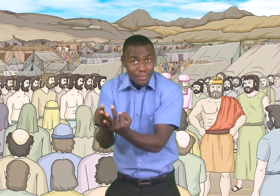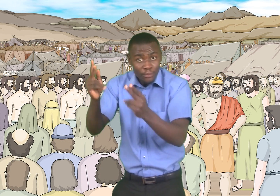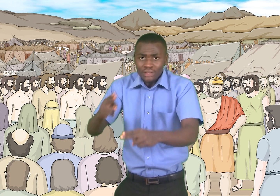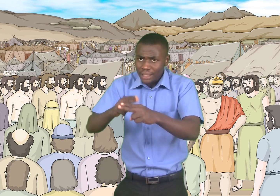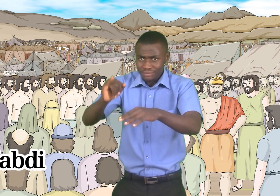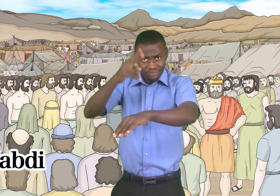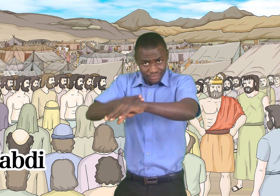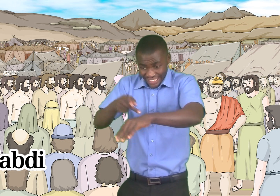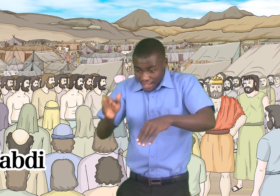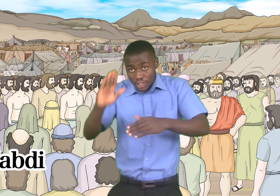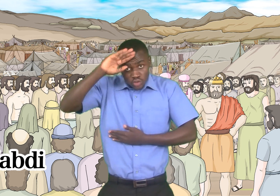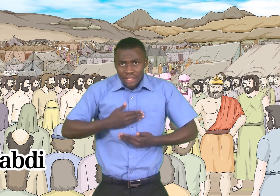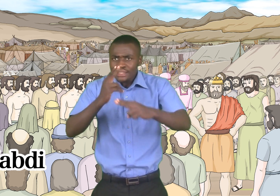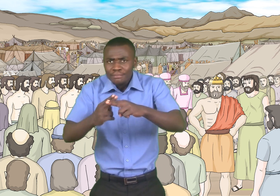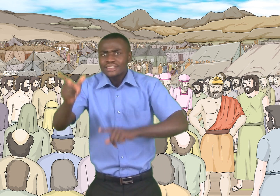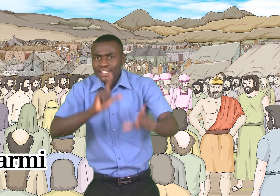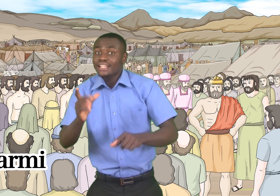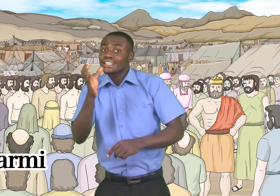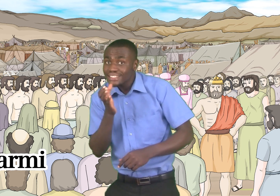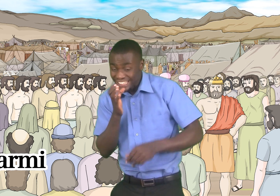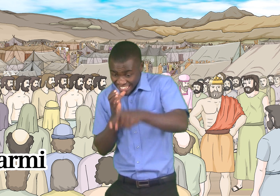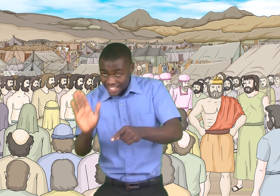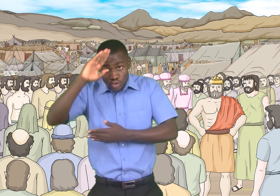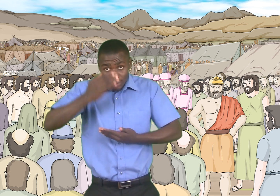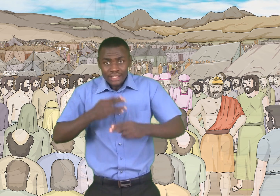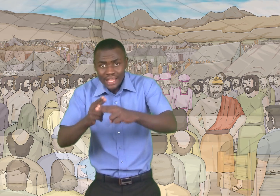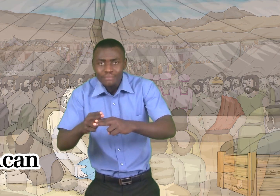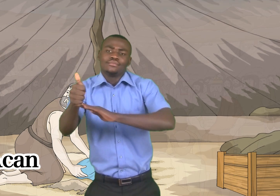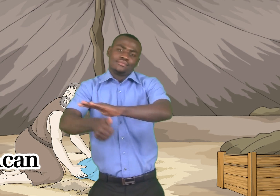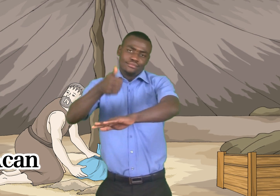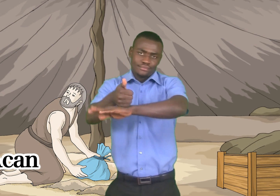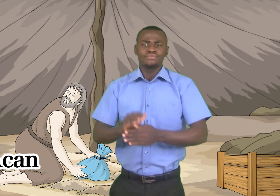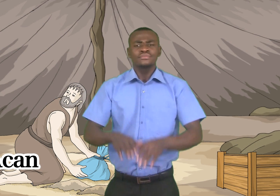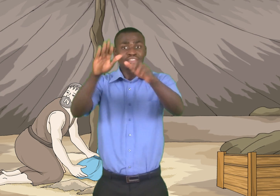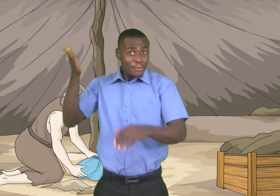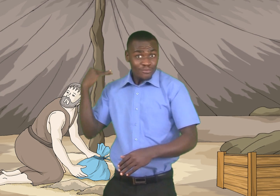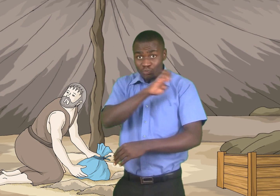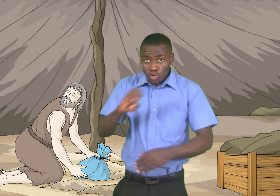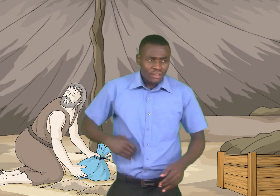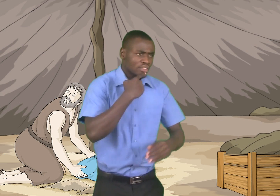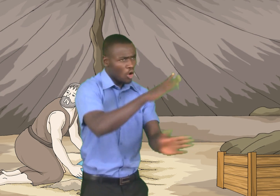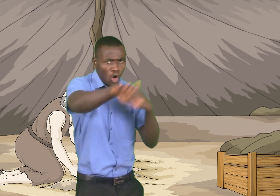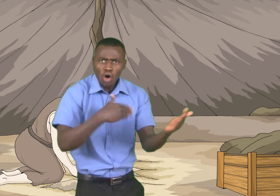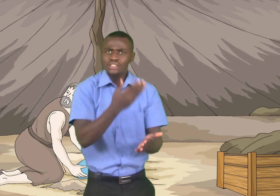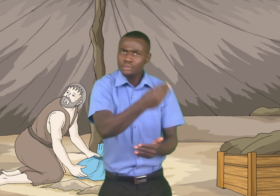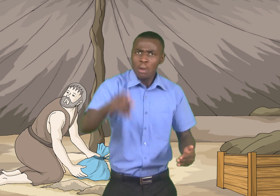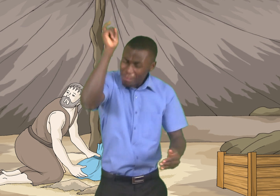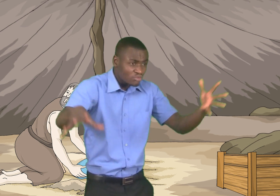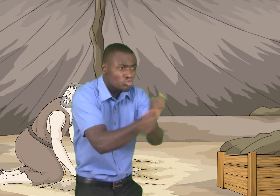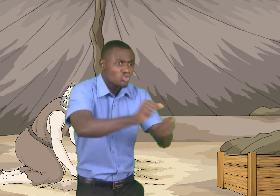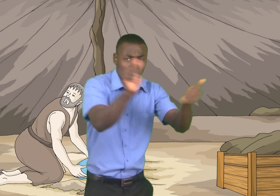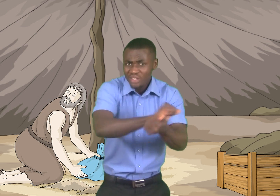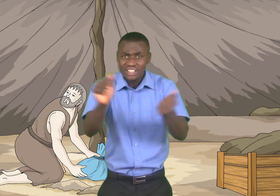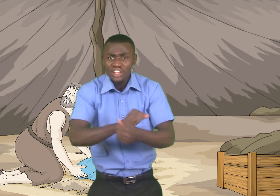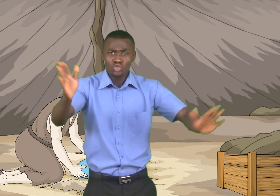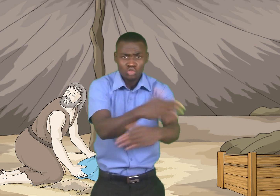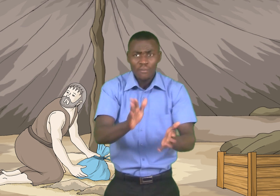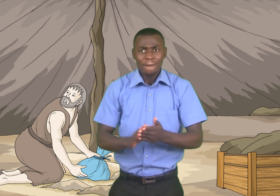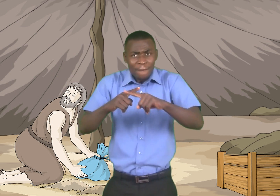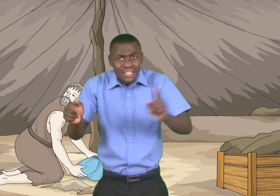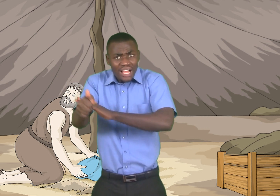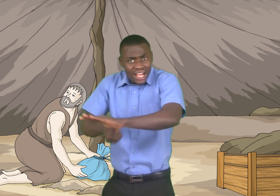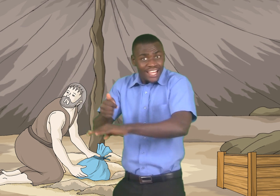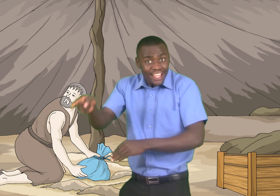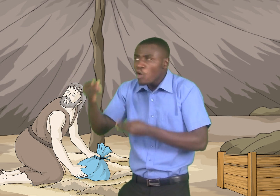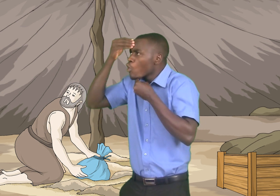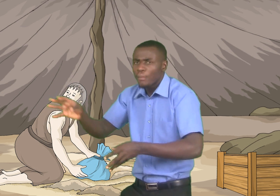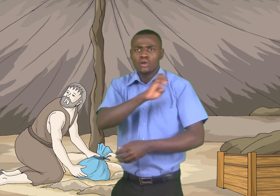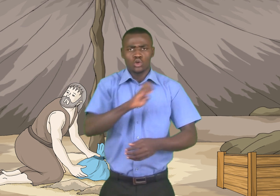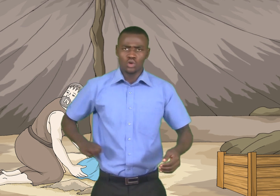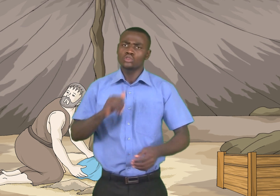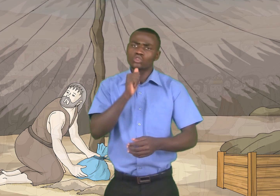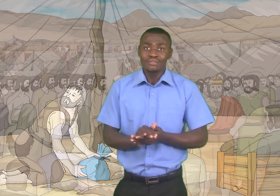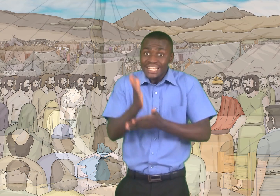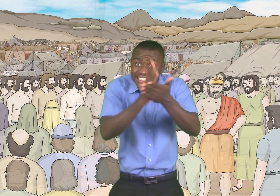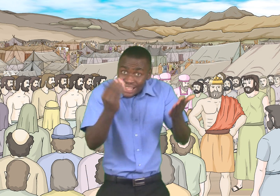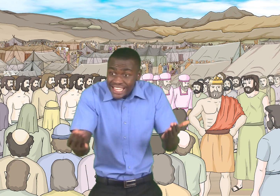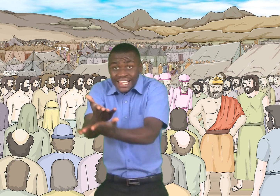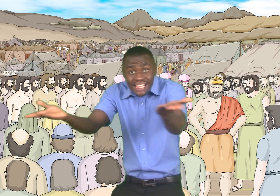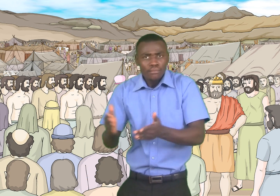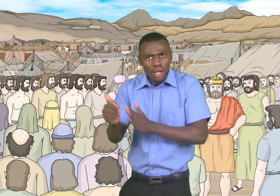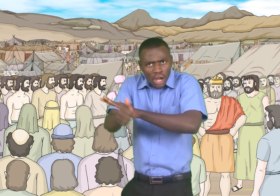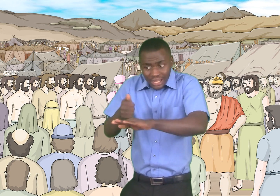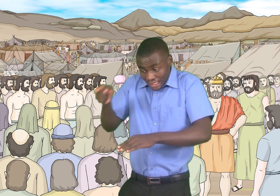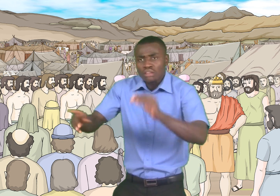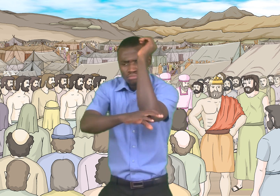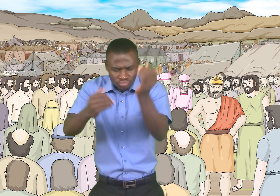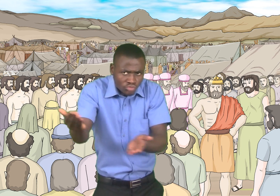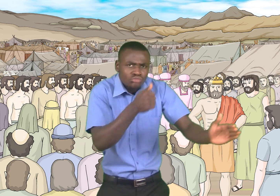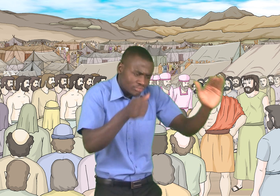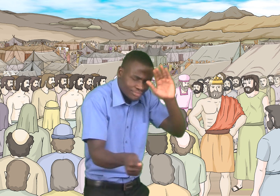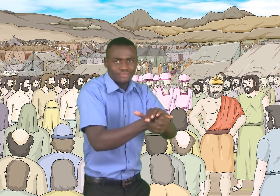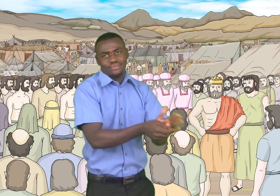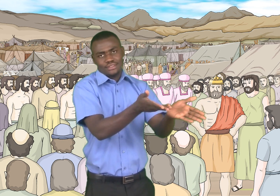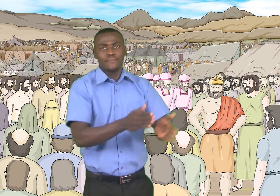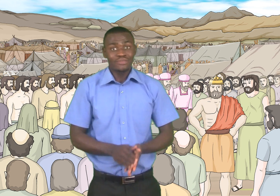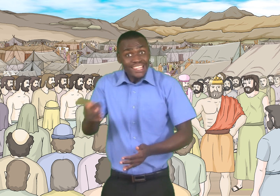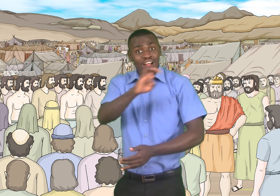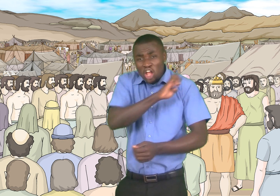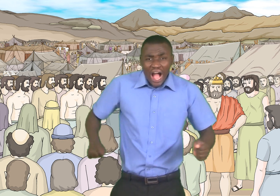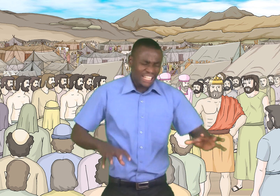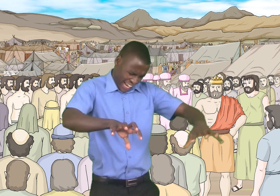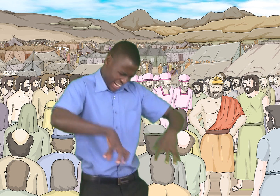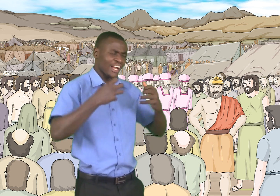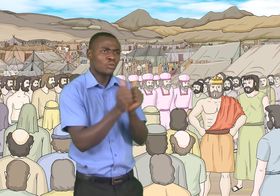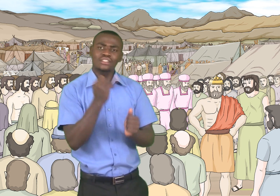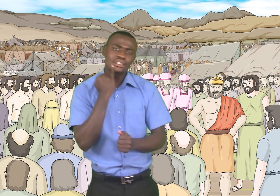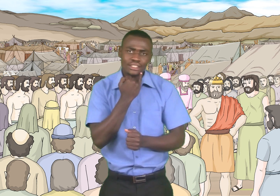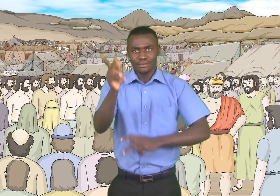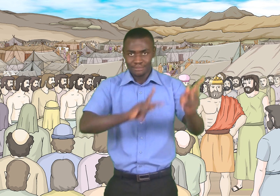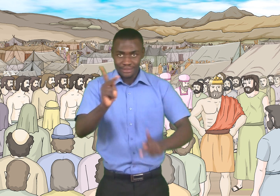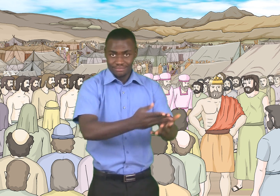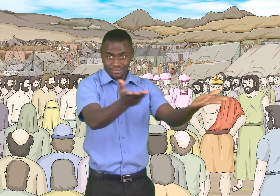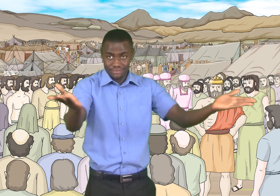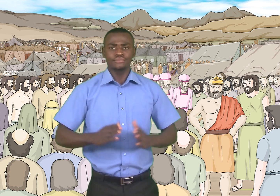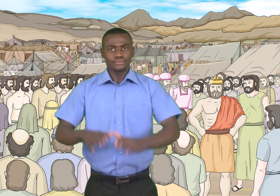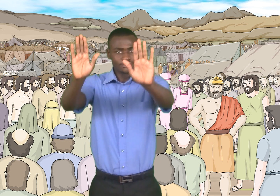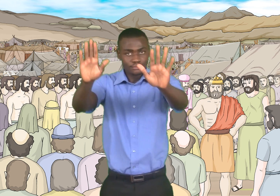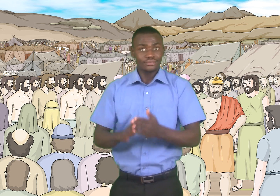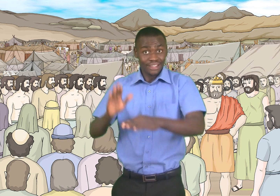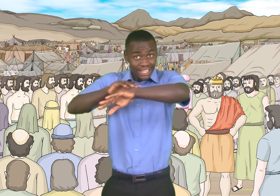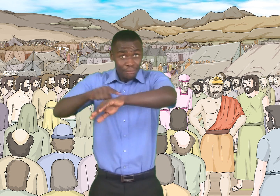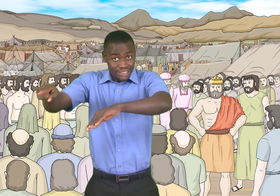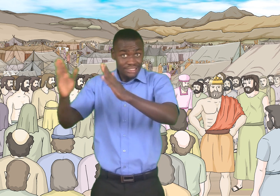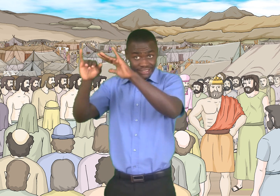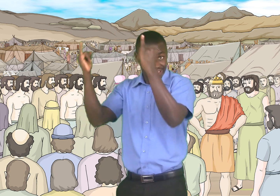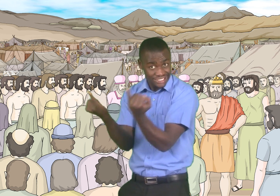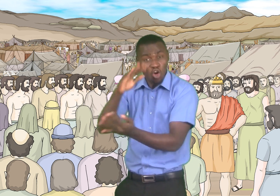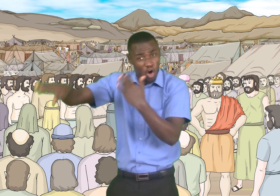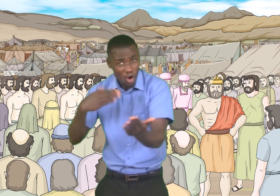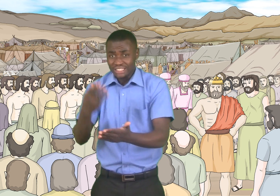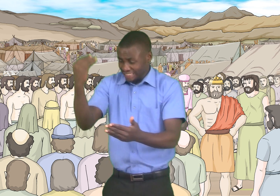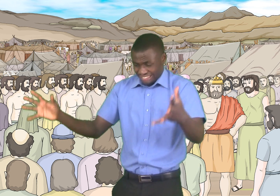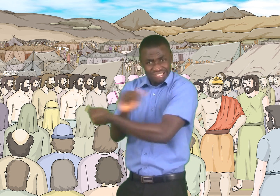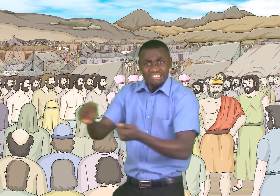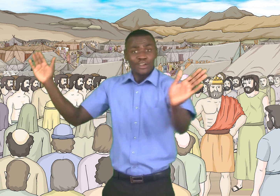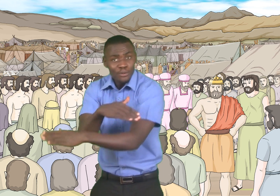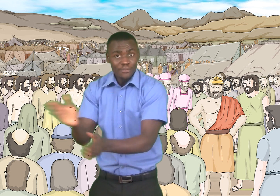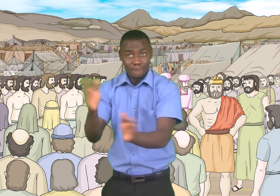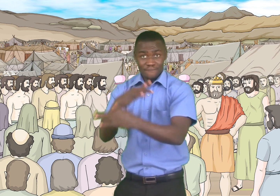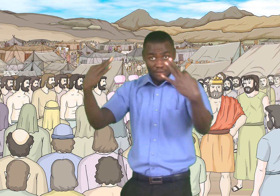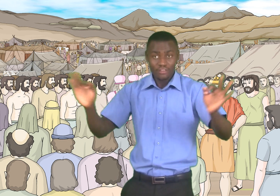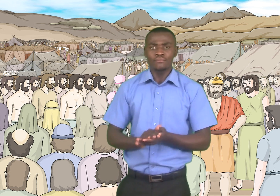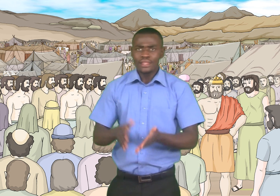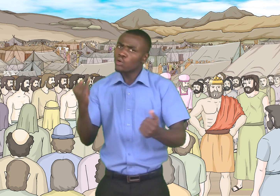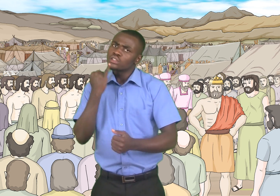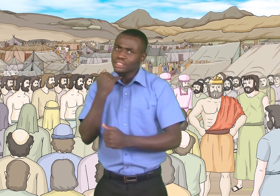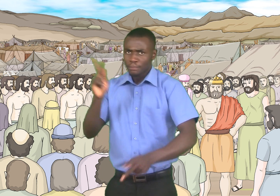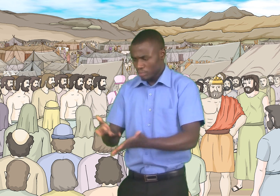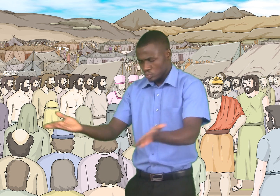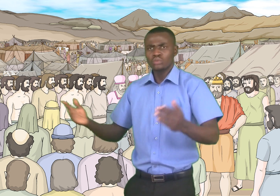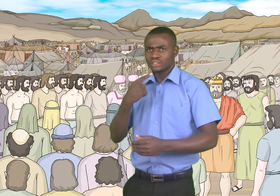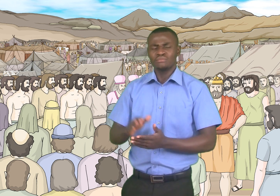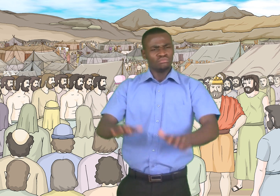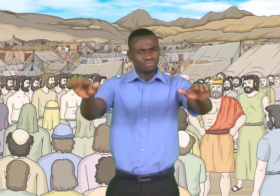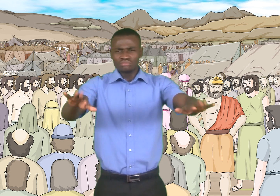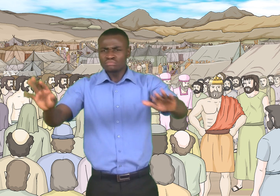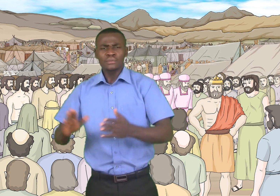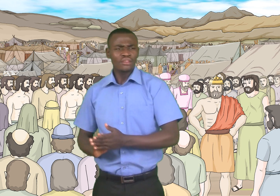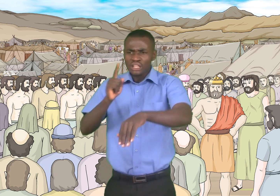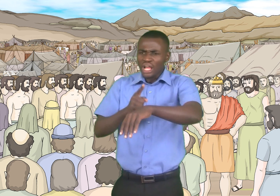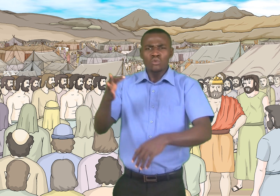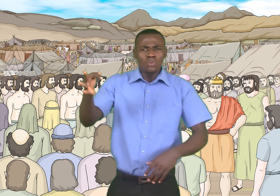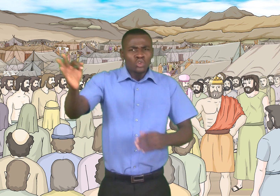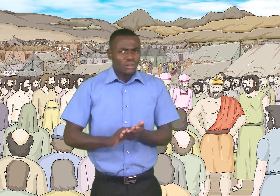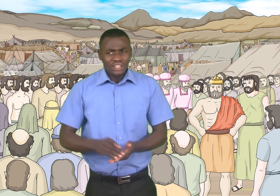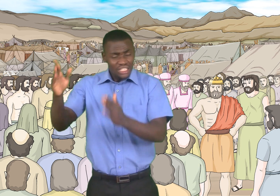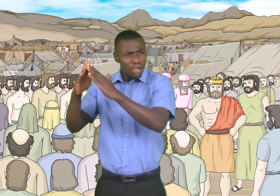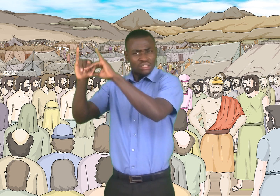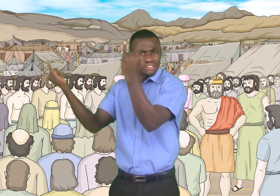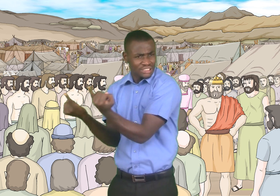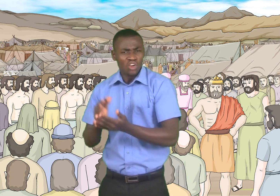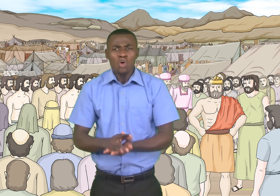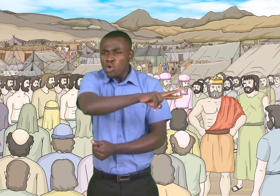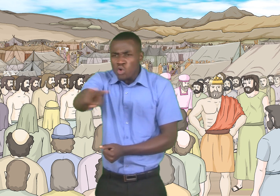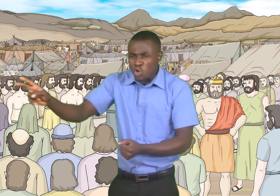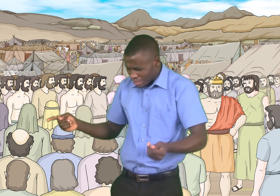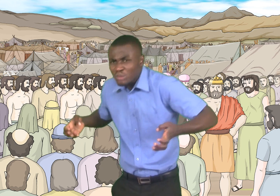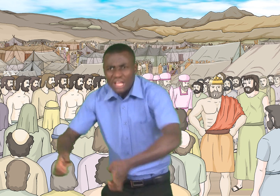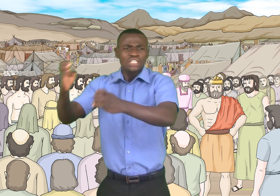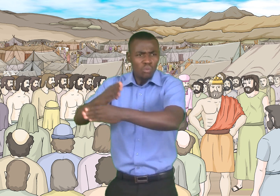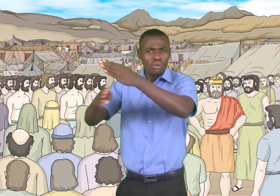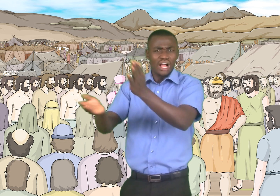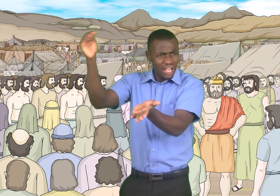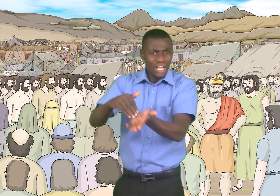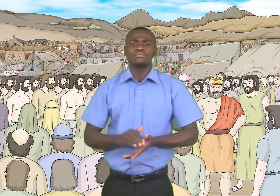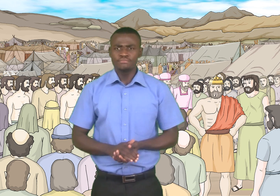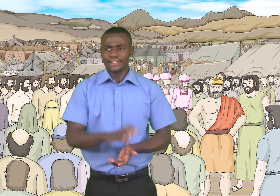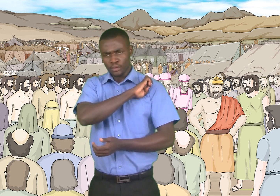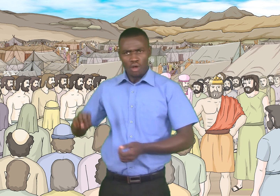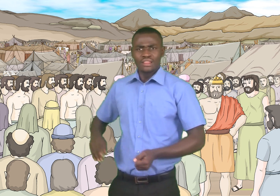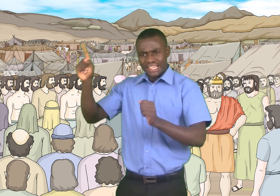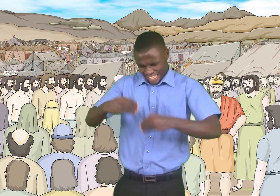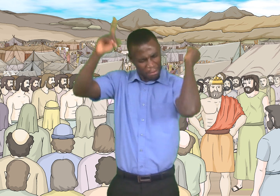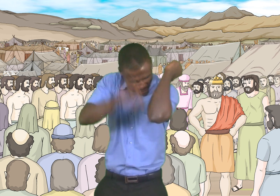So she has lived among the Israelites to this day. At that time Joshua invoked this solemn oath: “Cursed before the LORD is the man who rises up and rebuilds this city, Jericho; at the cost of his firstborn he will lay its foundations;